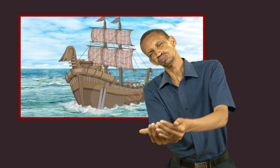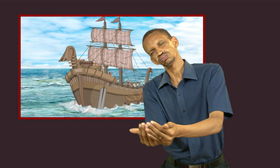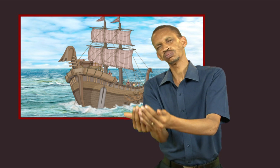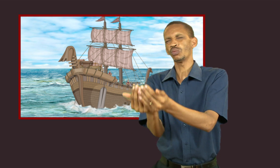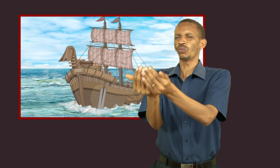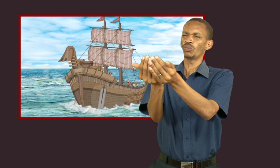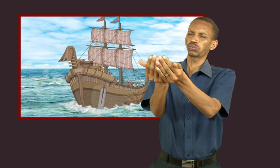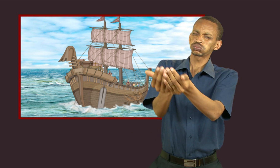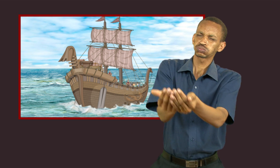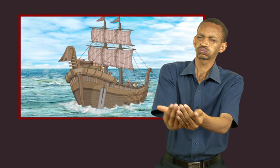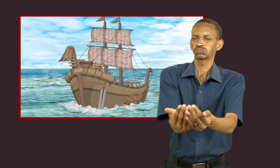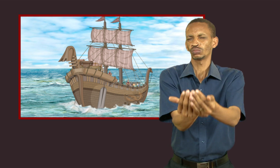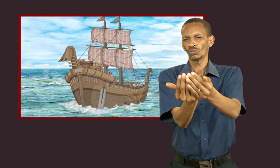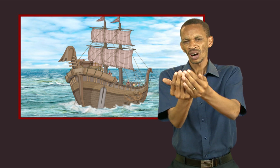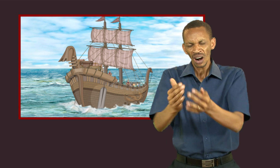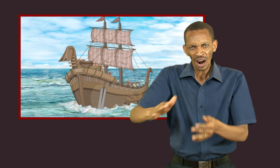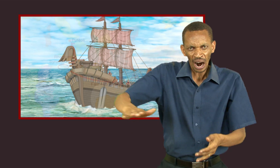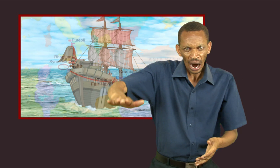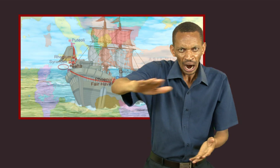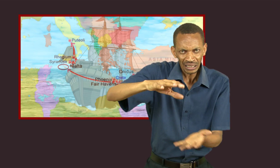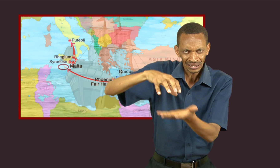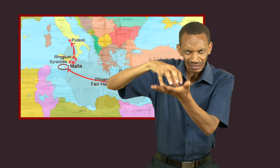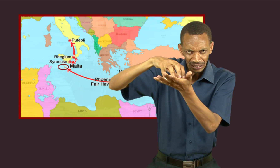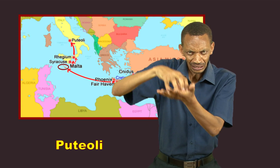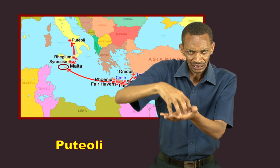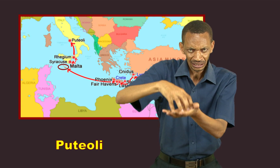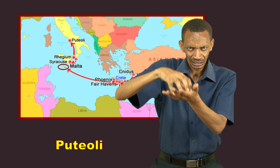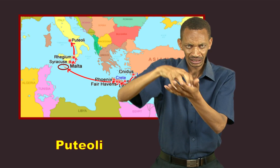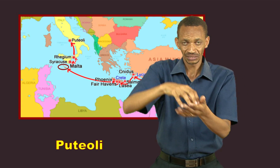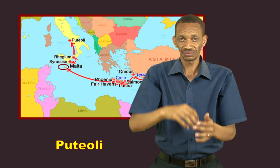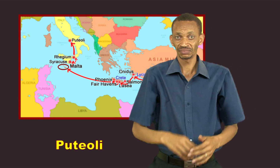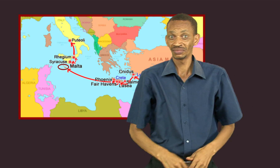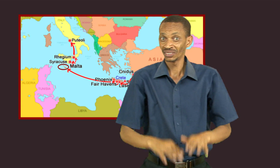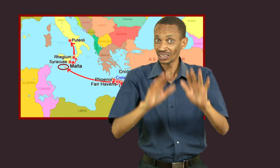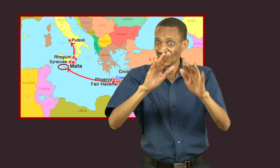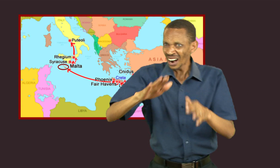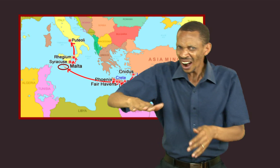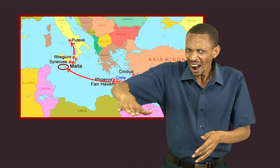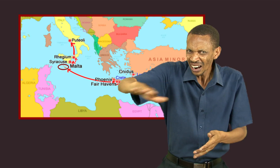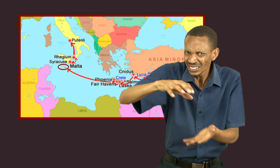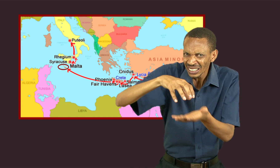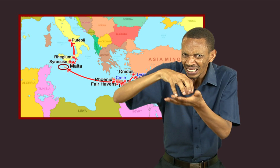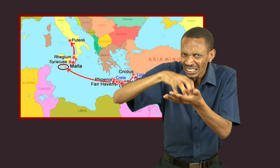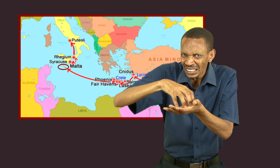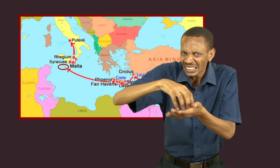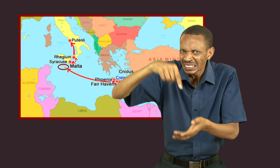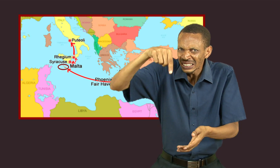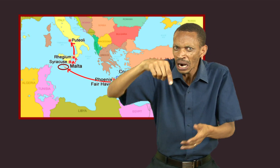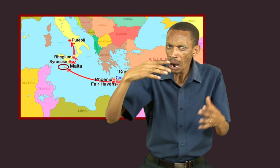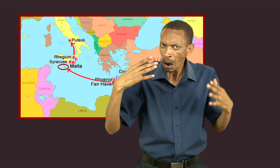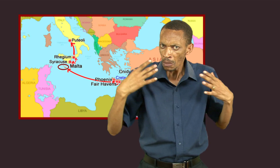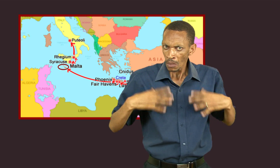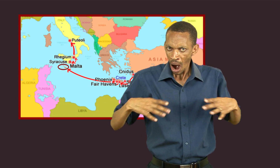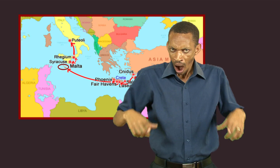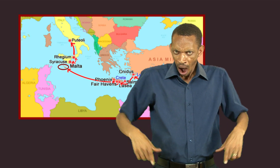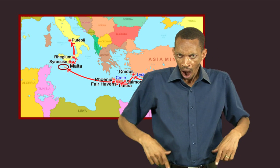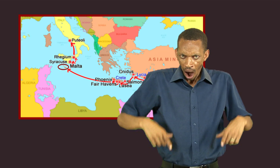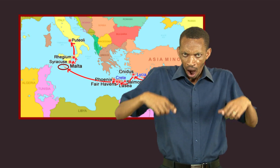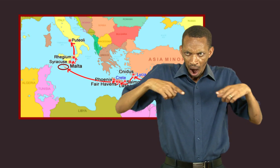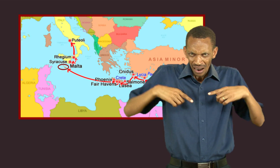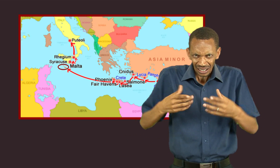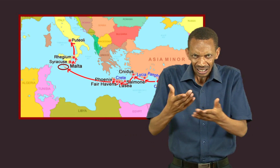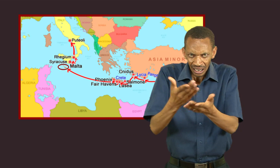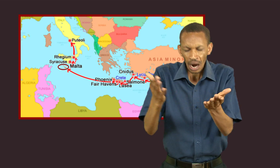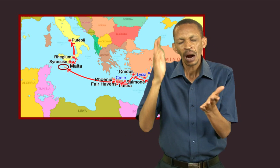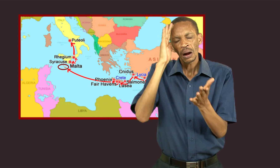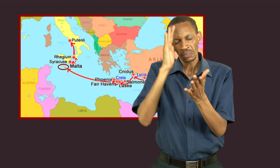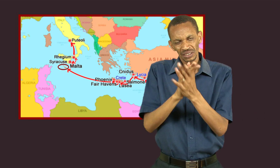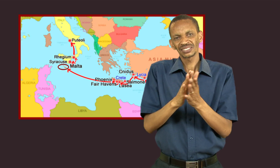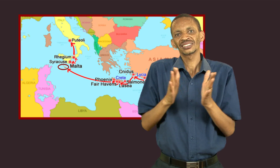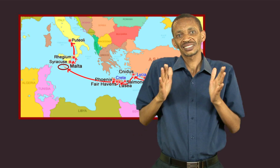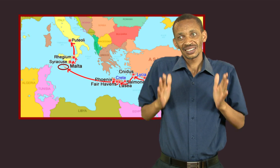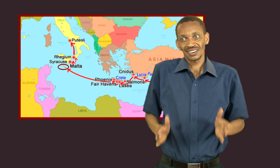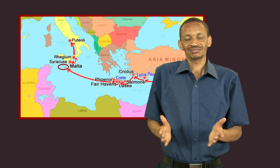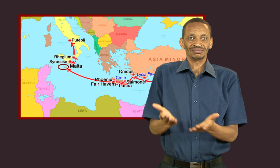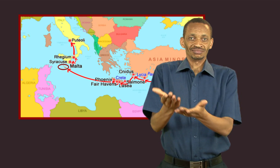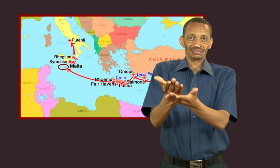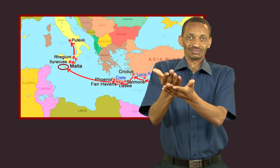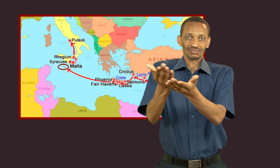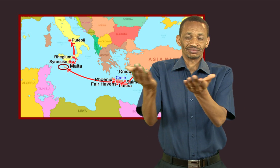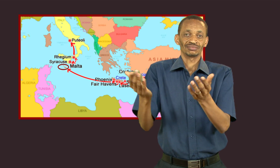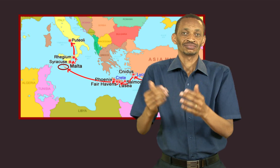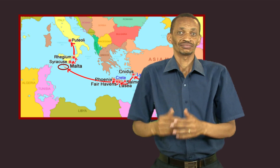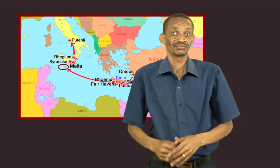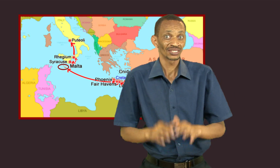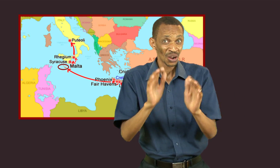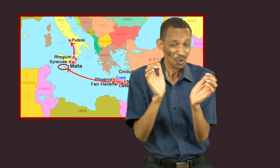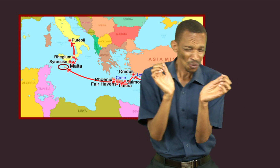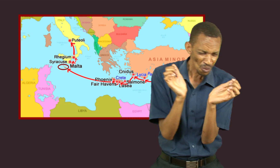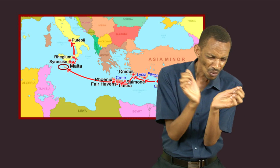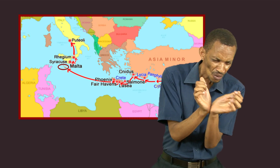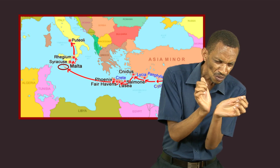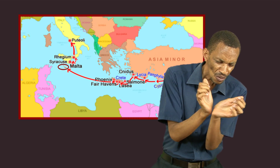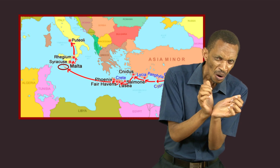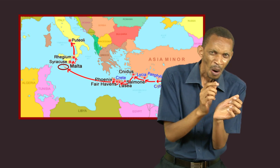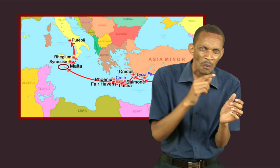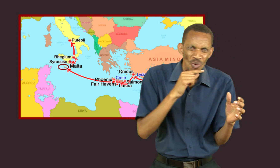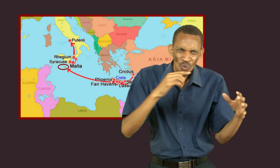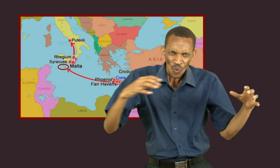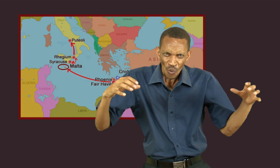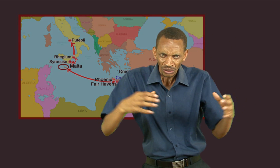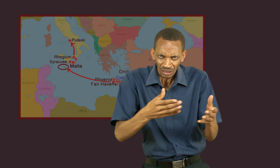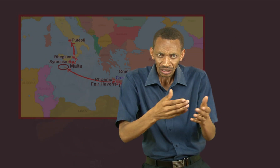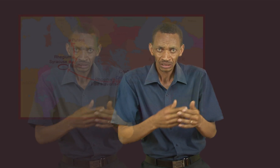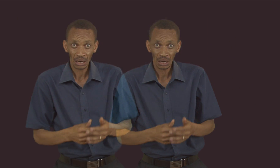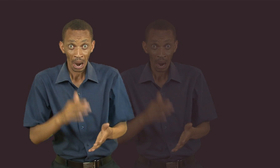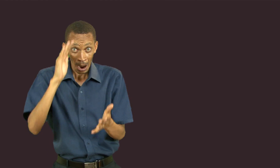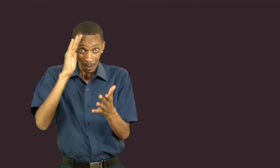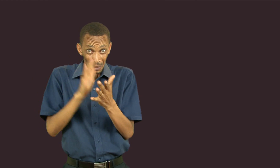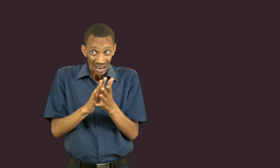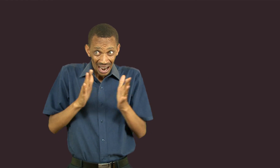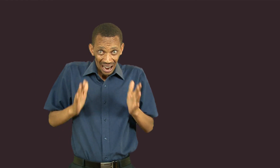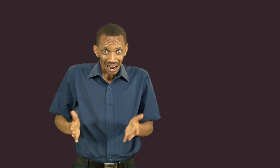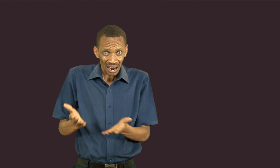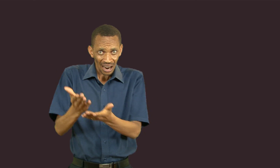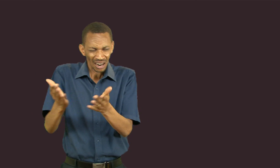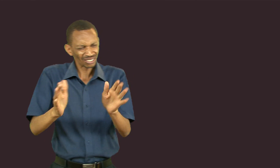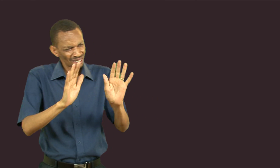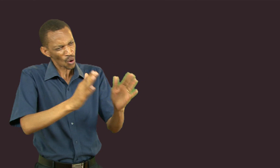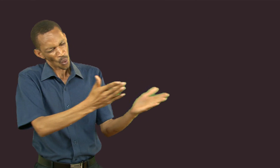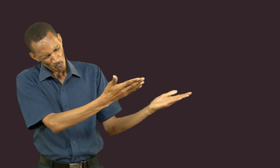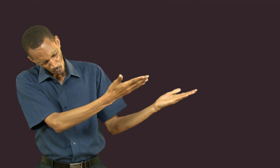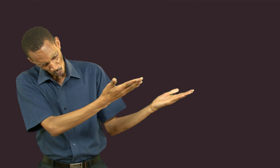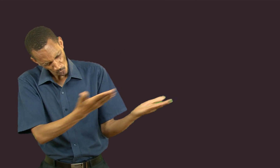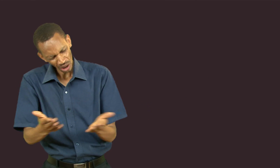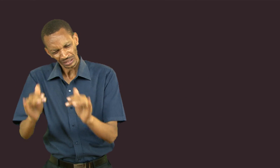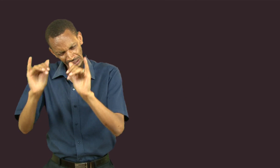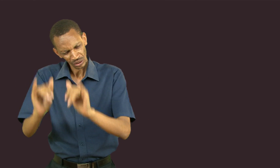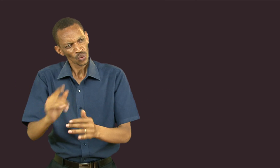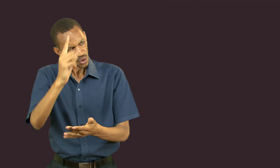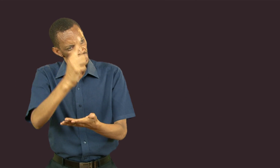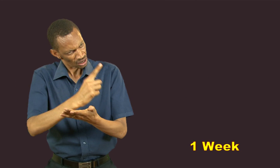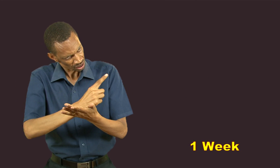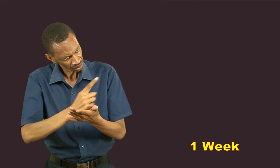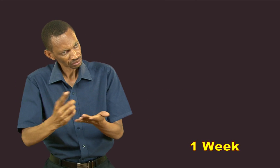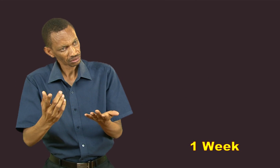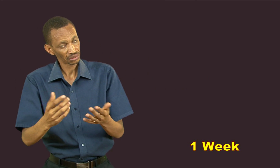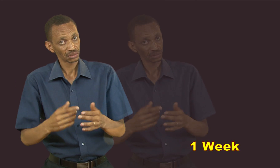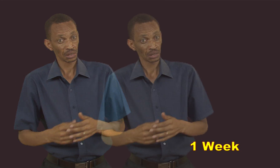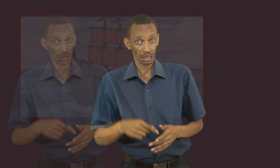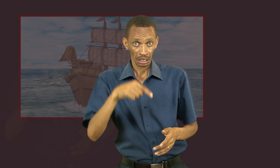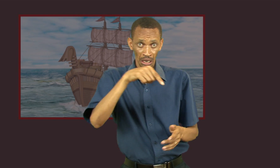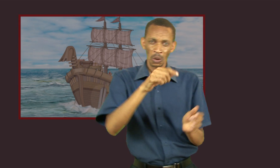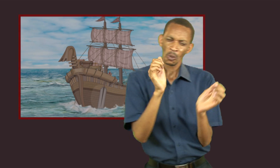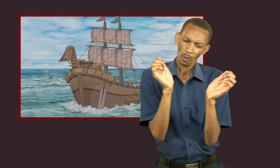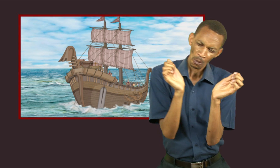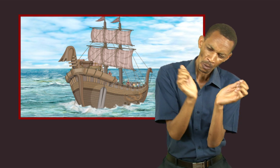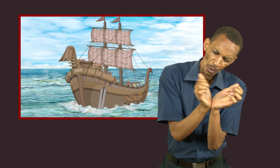After one day, a south wind came up, and on the second day we arrived at Puteoli.